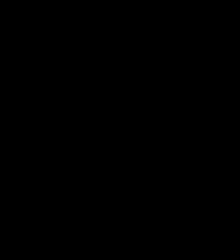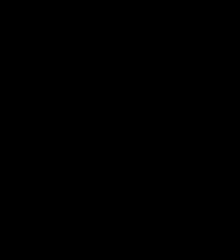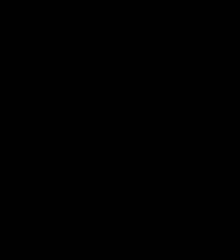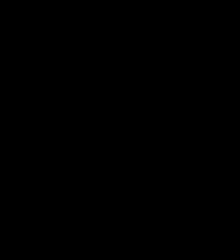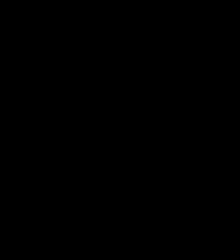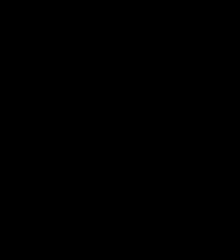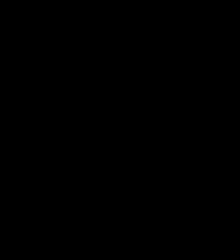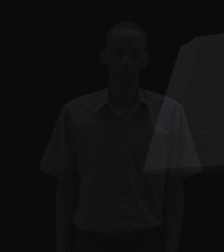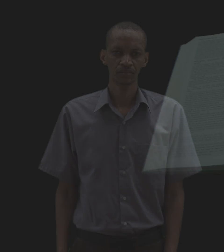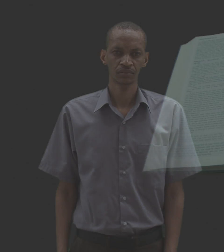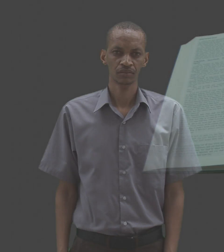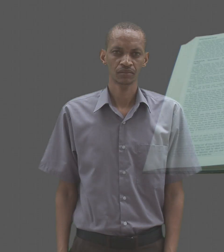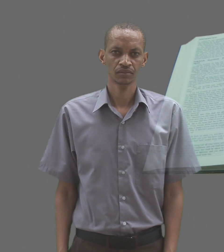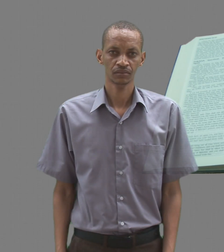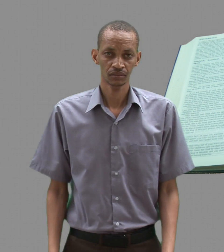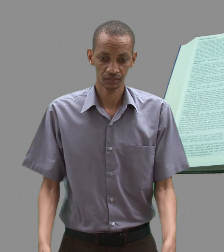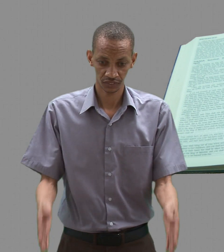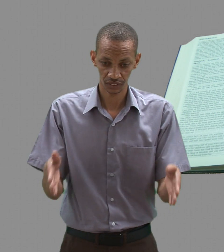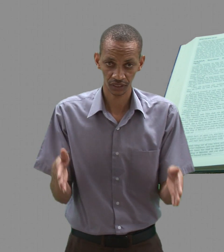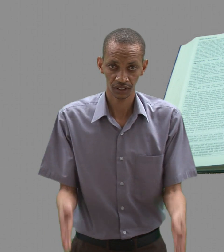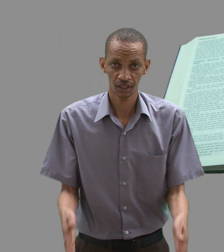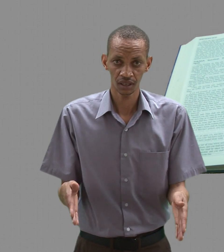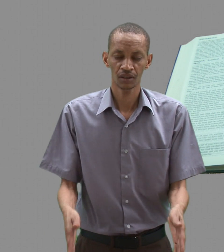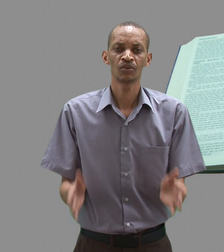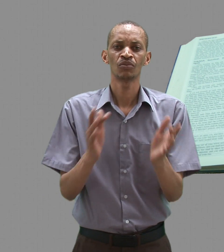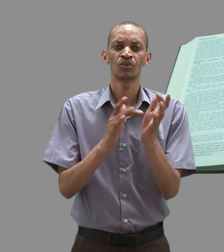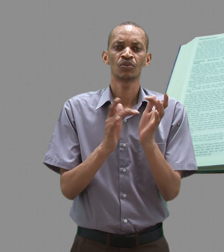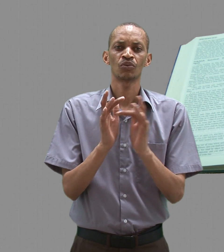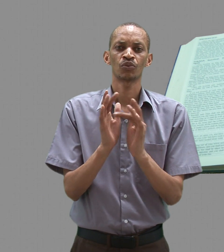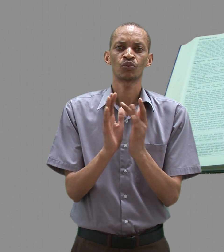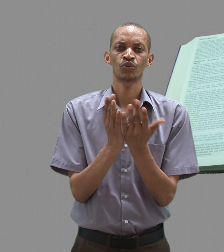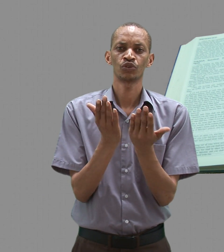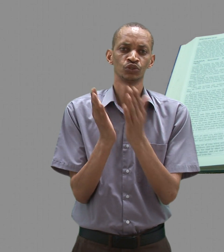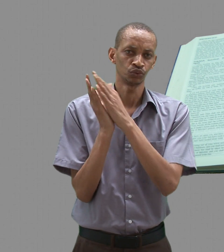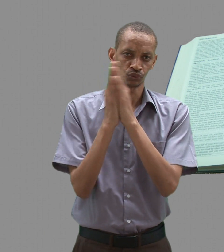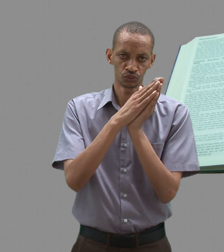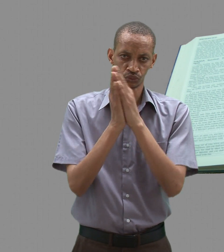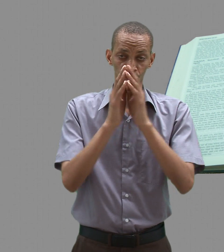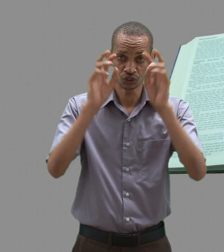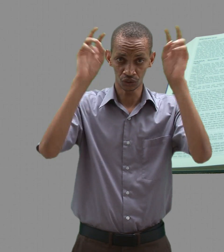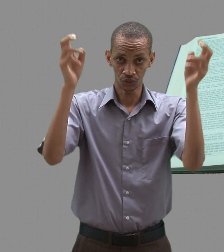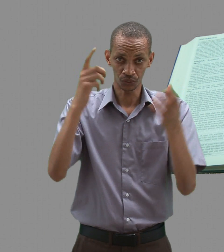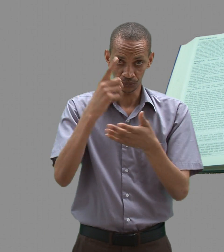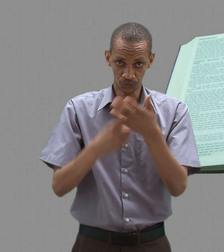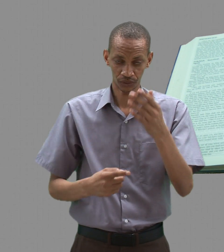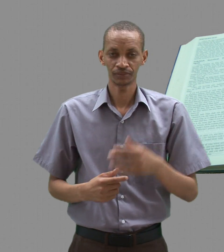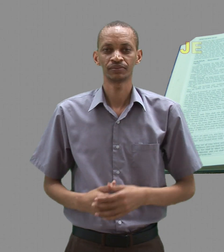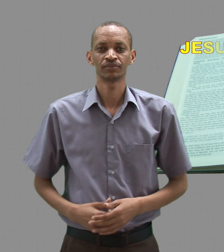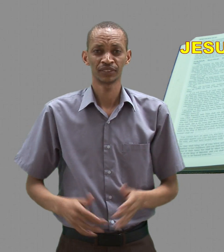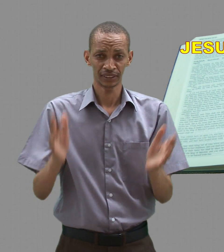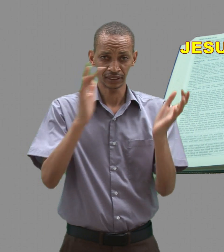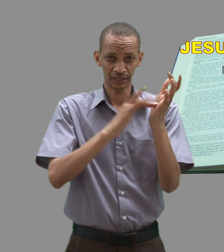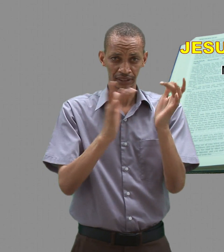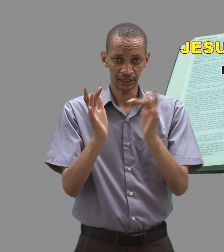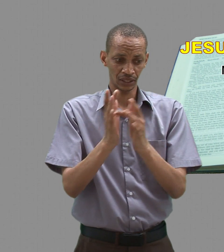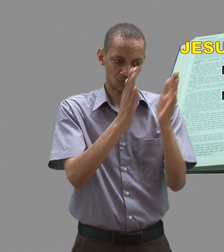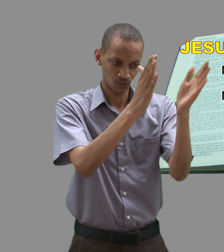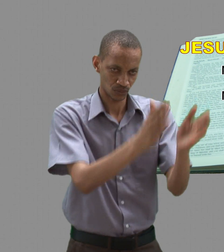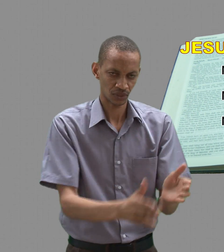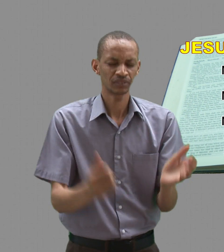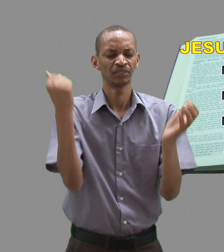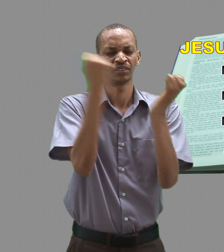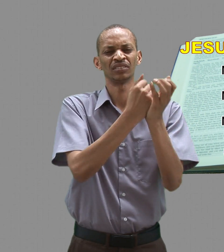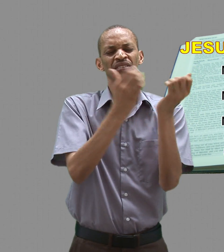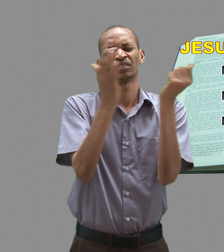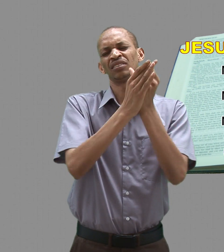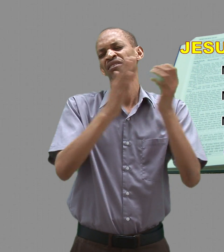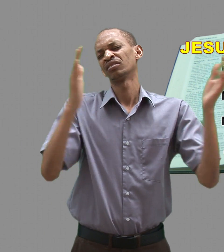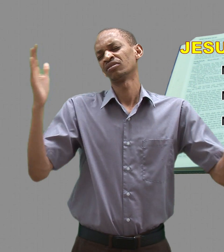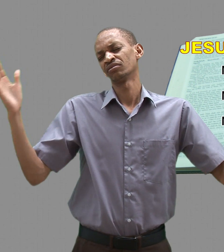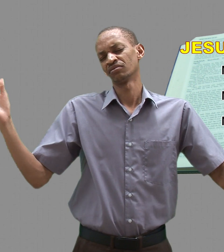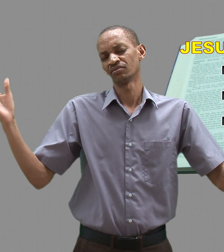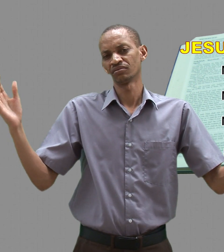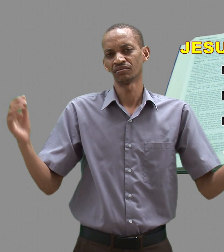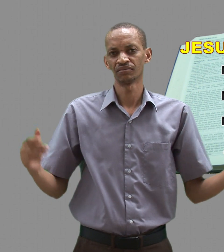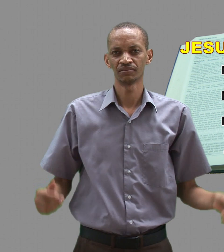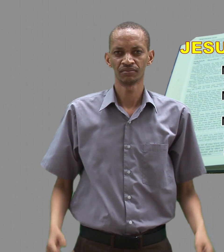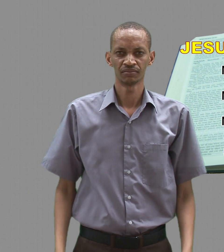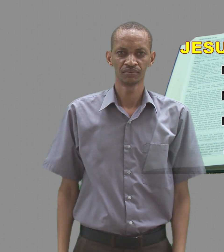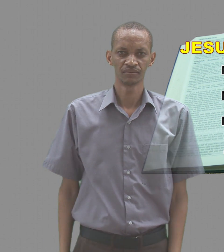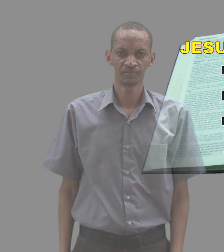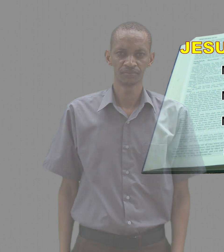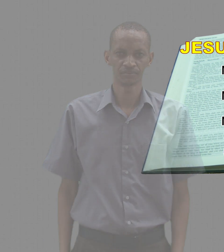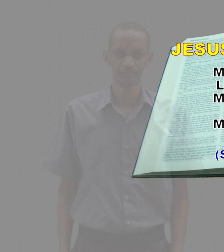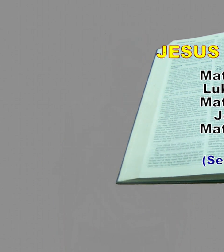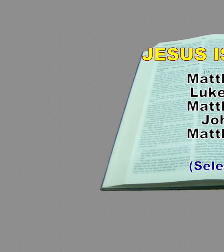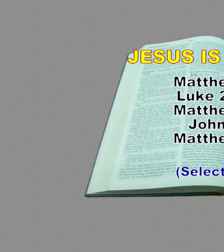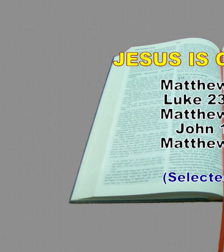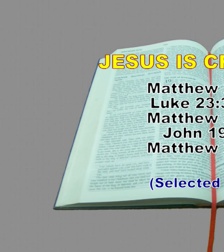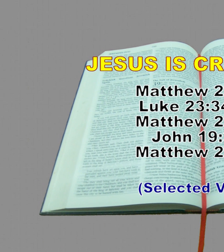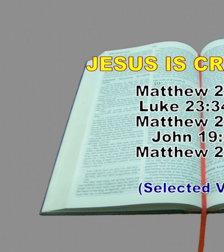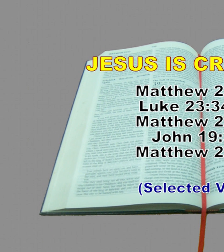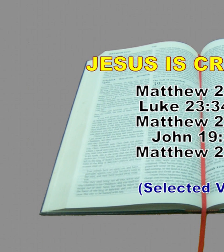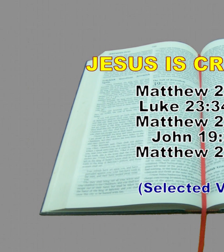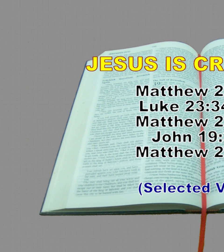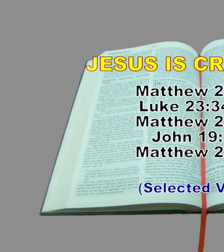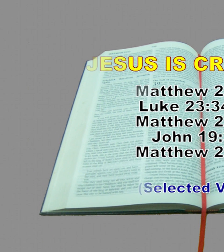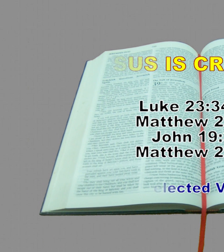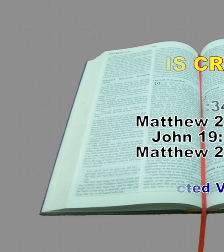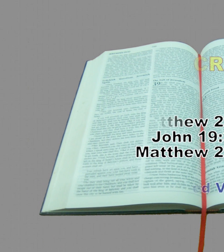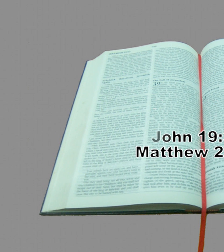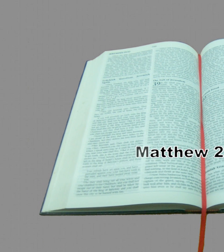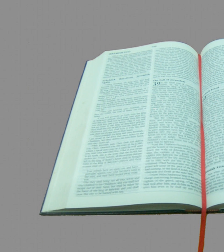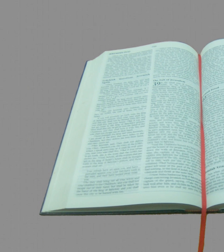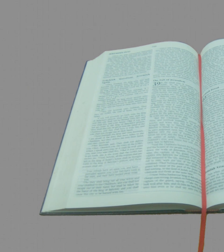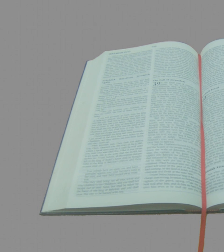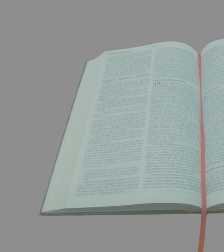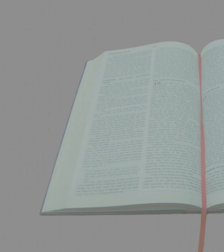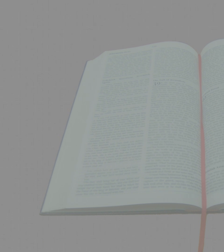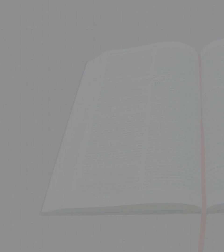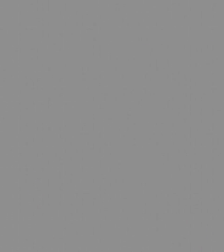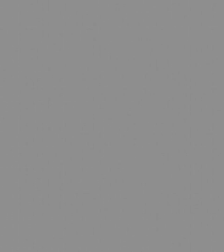Jesus is crucified